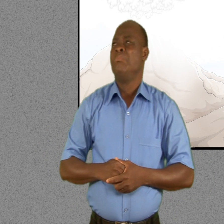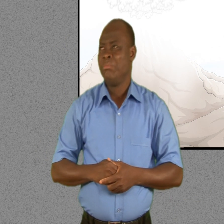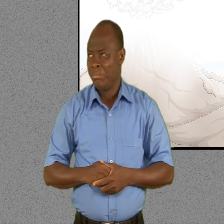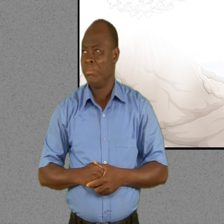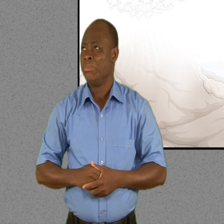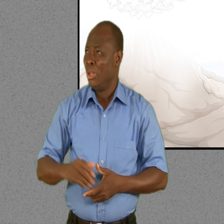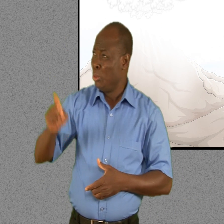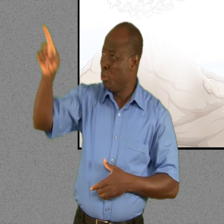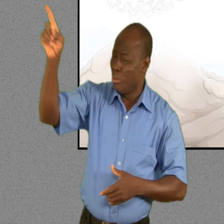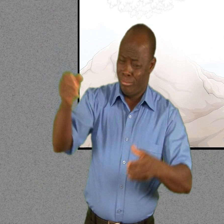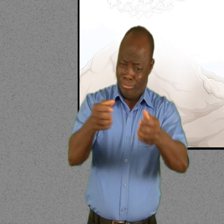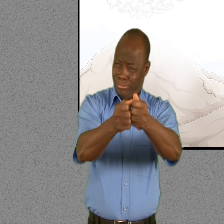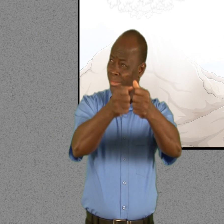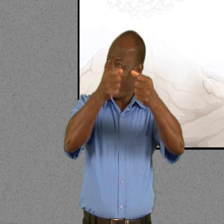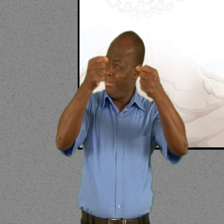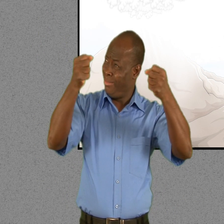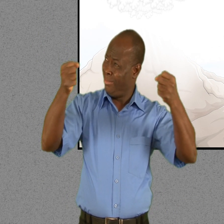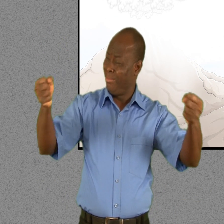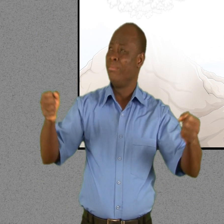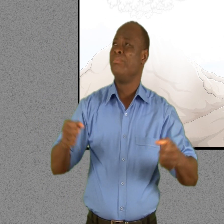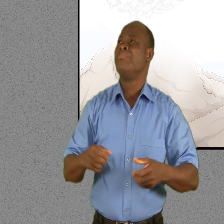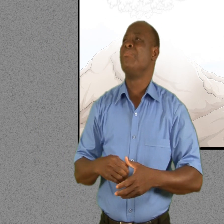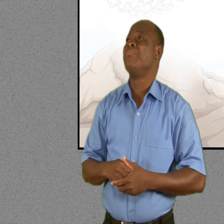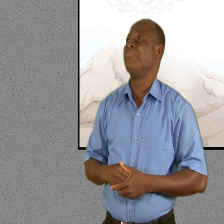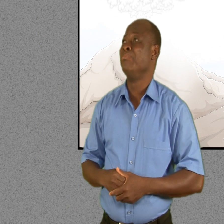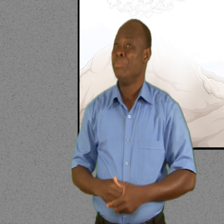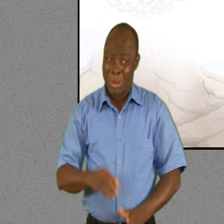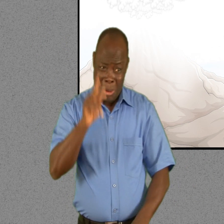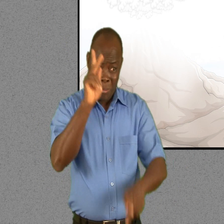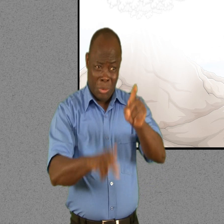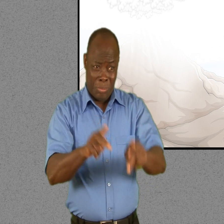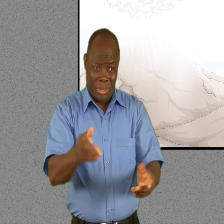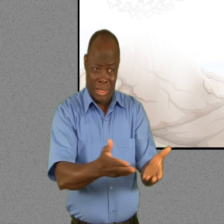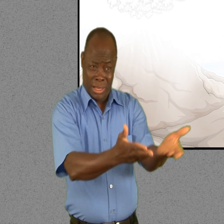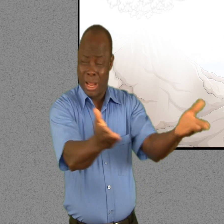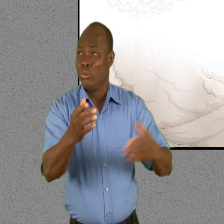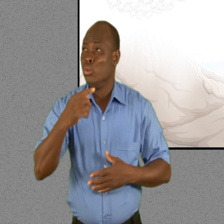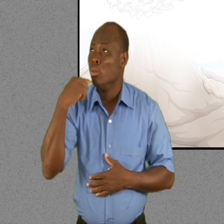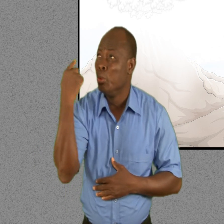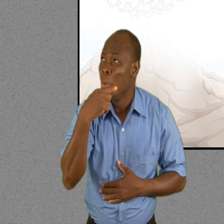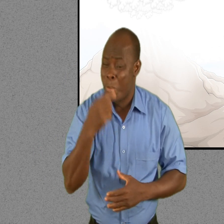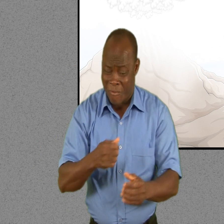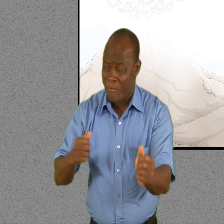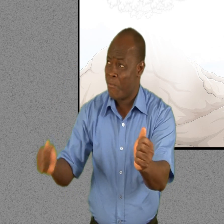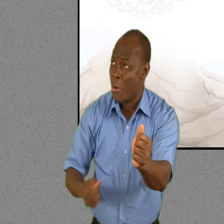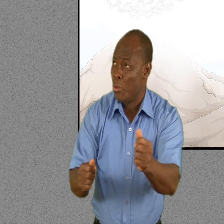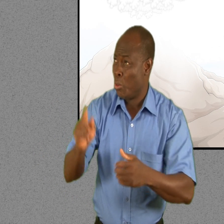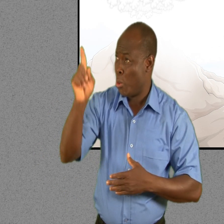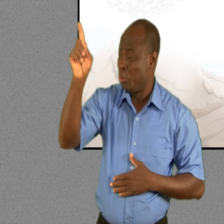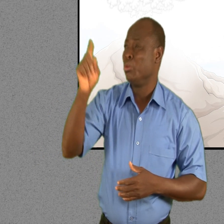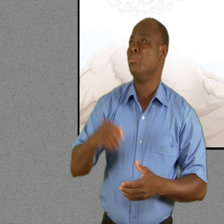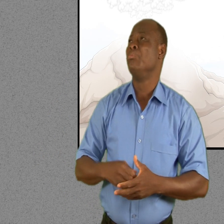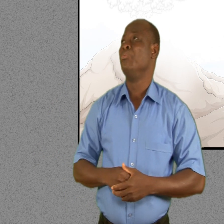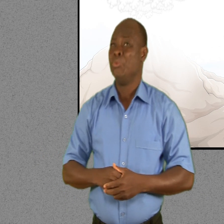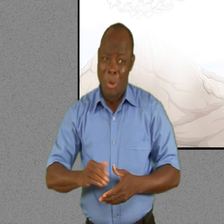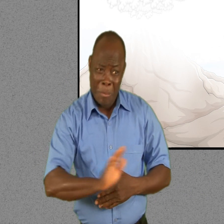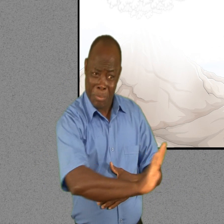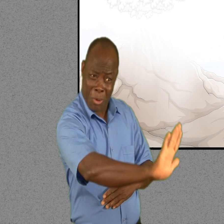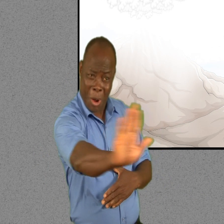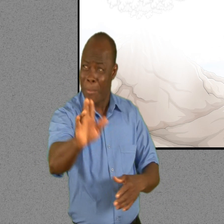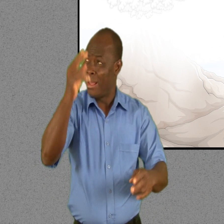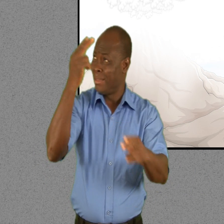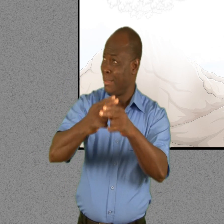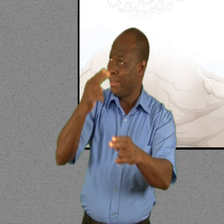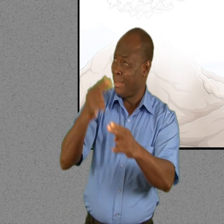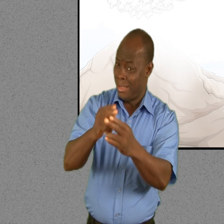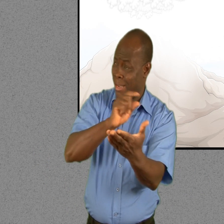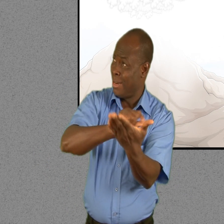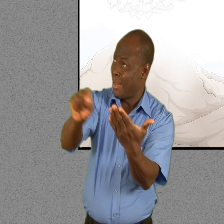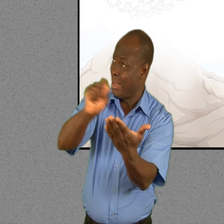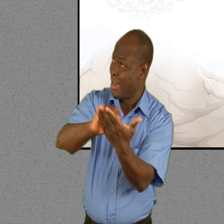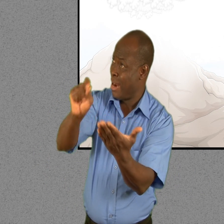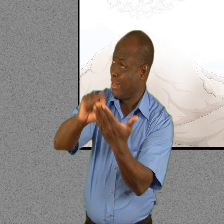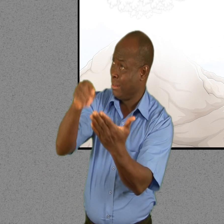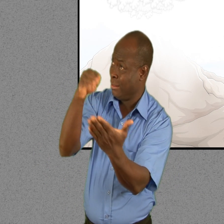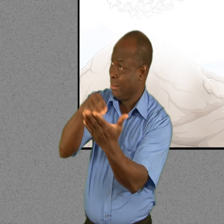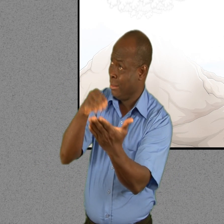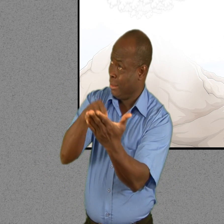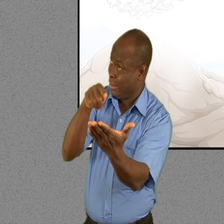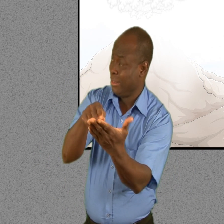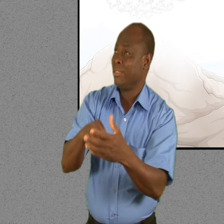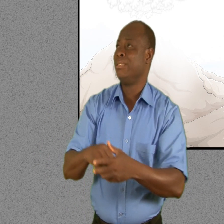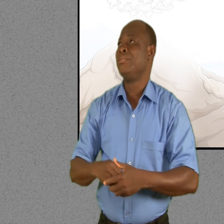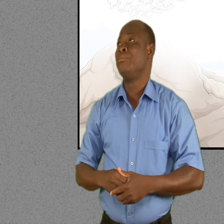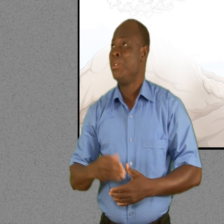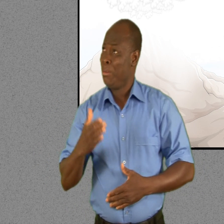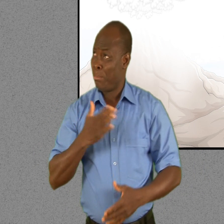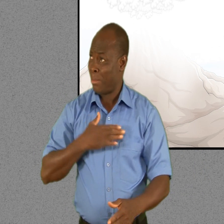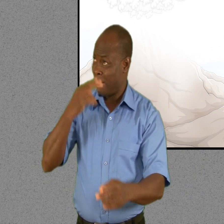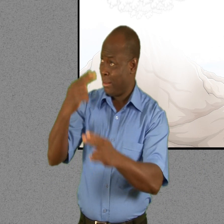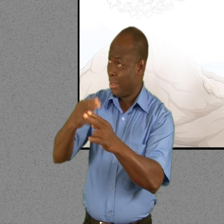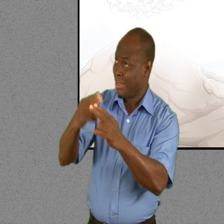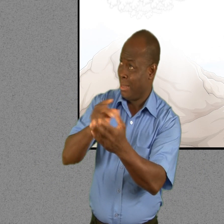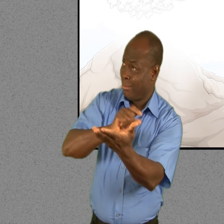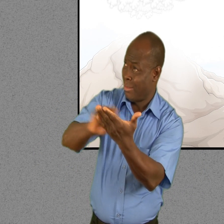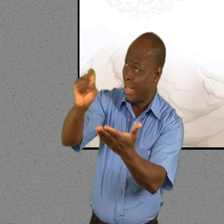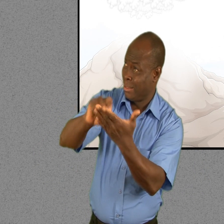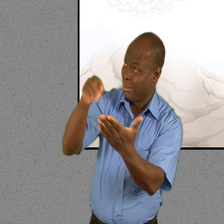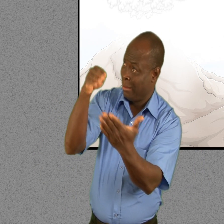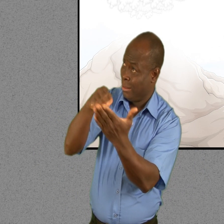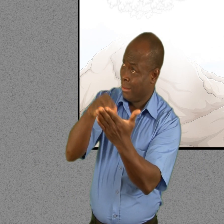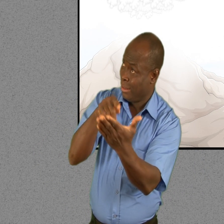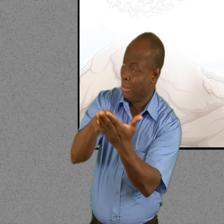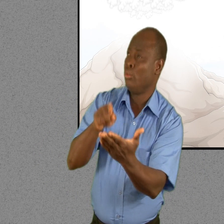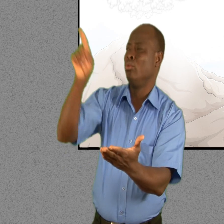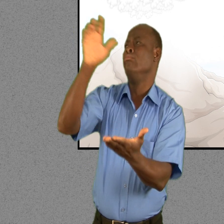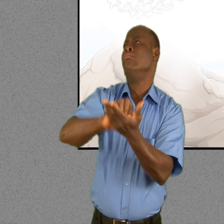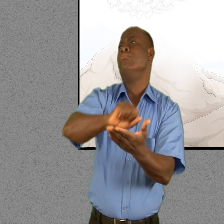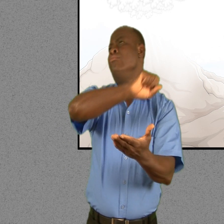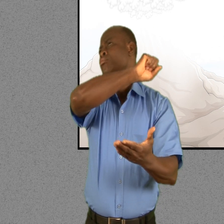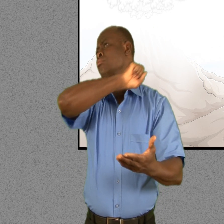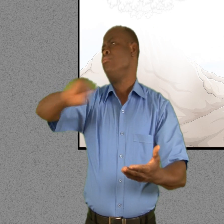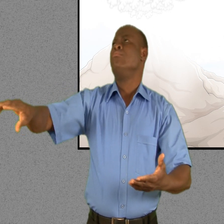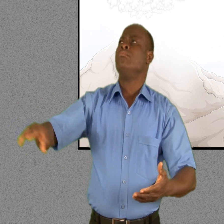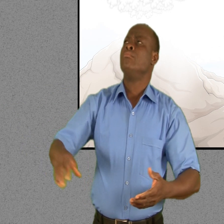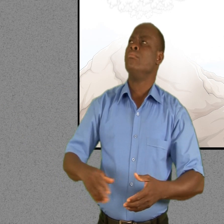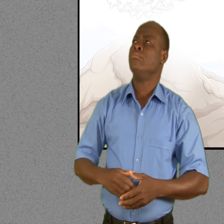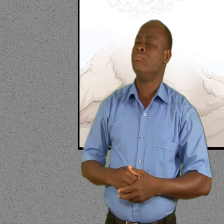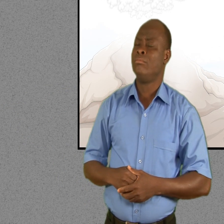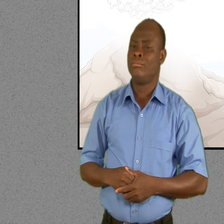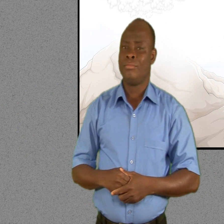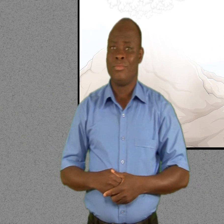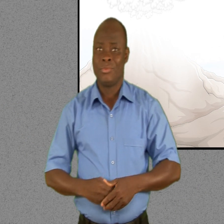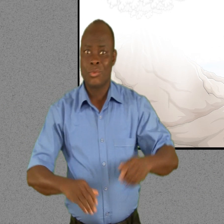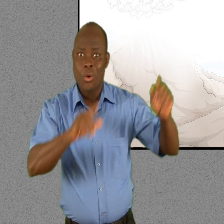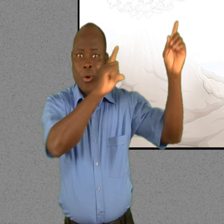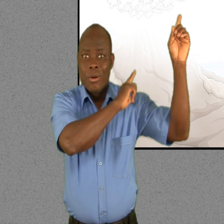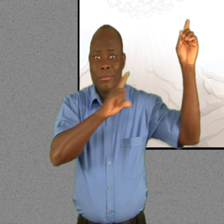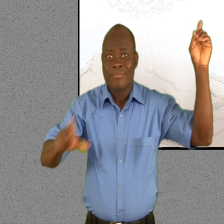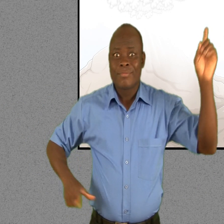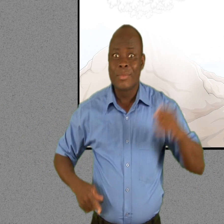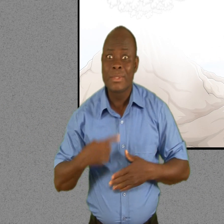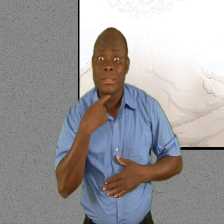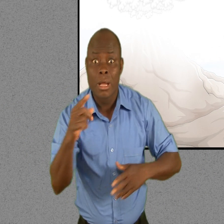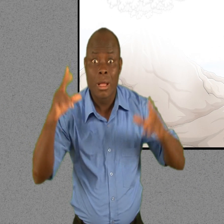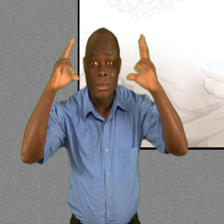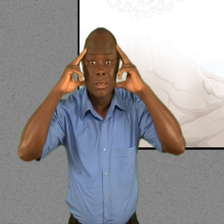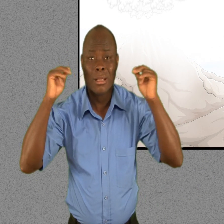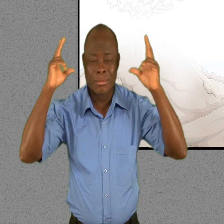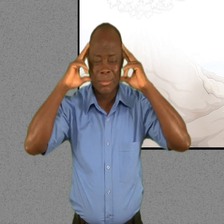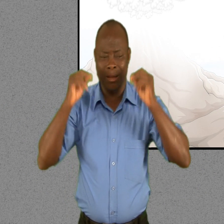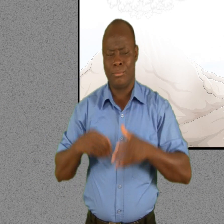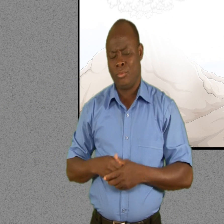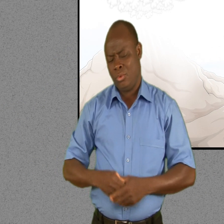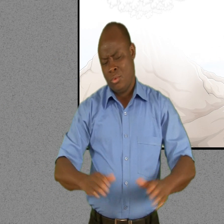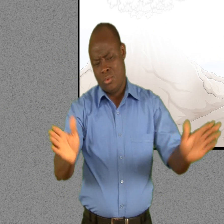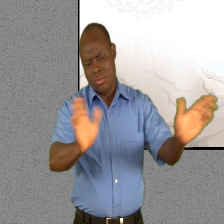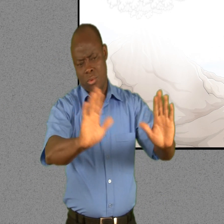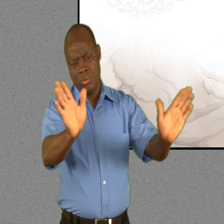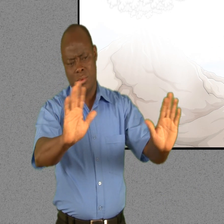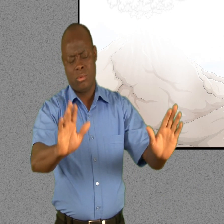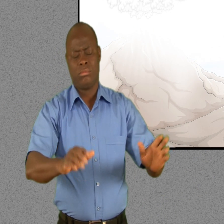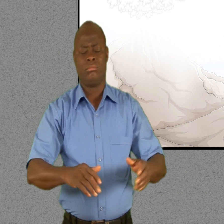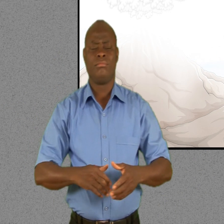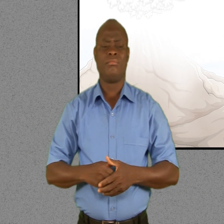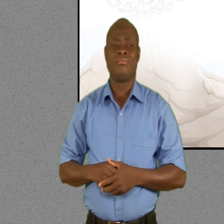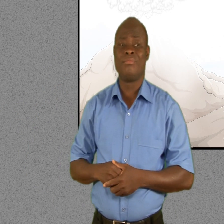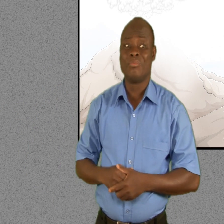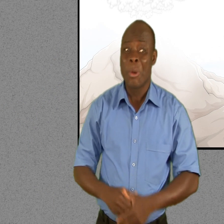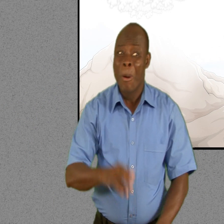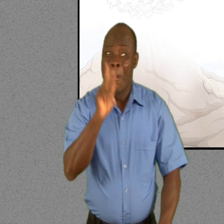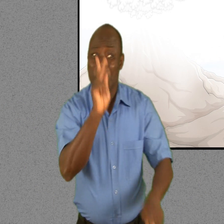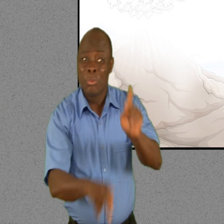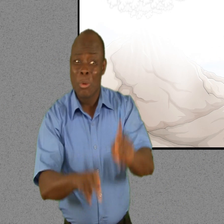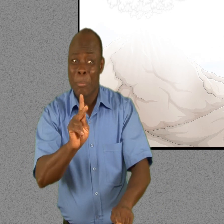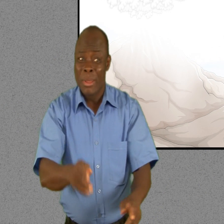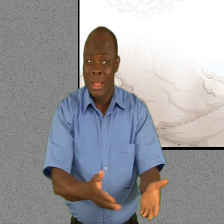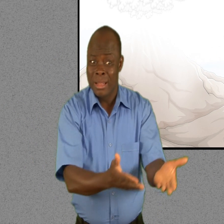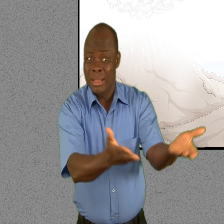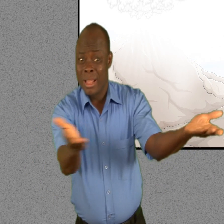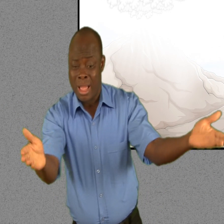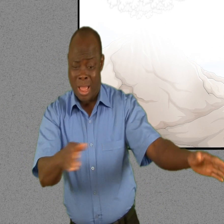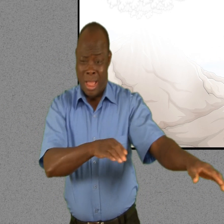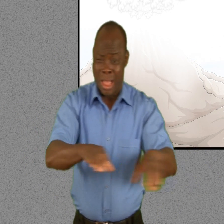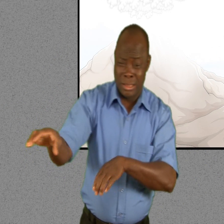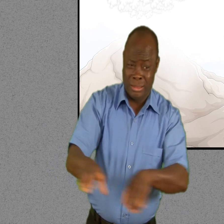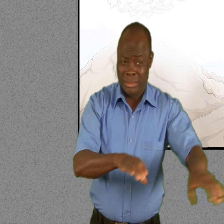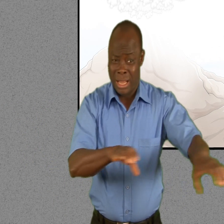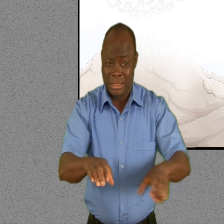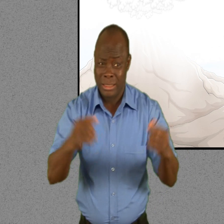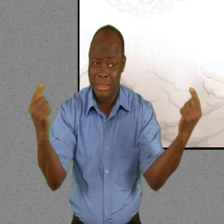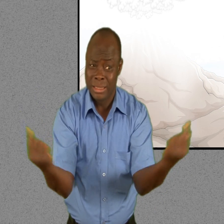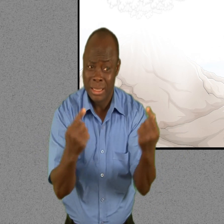The LORD replied to Moses, “Whoever has sinned against Me, I will blot out of My book.